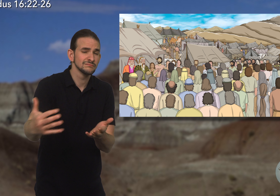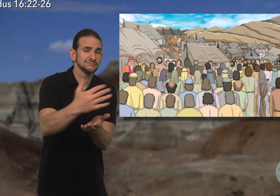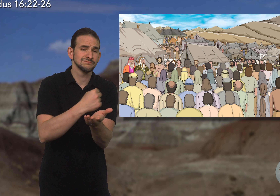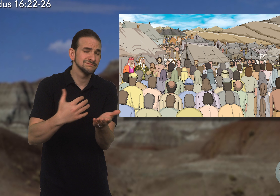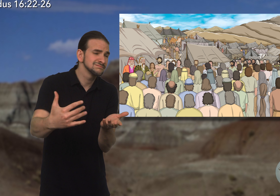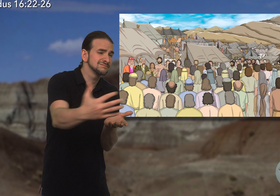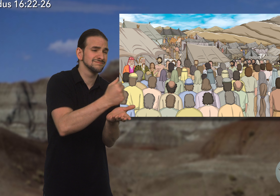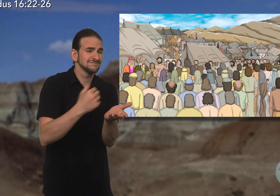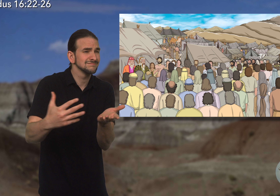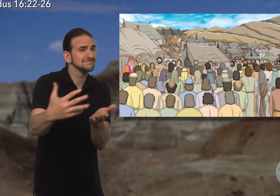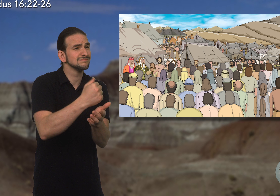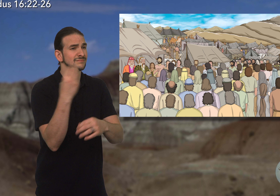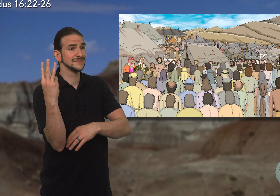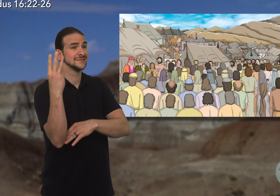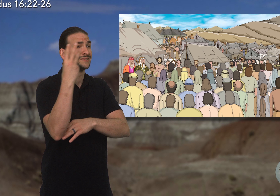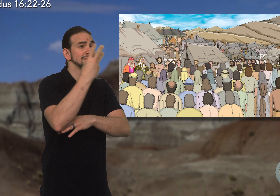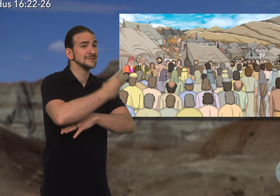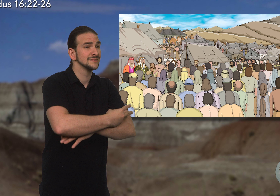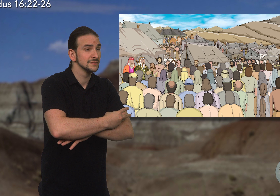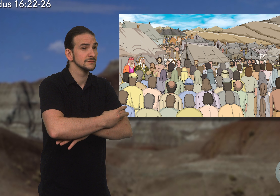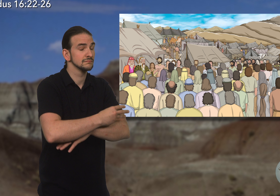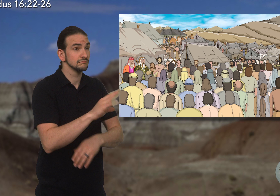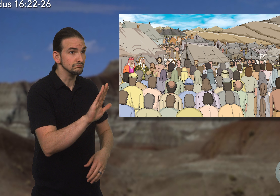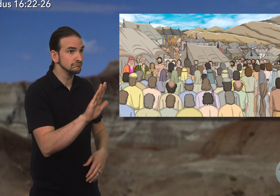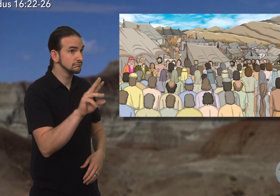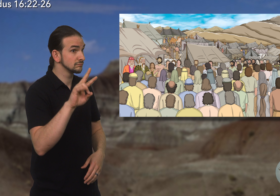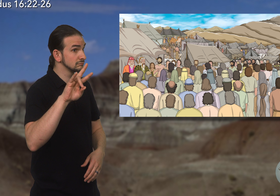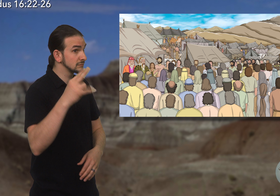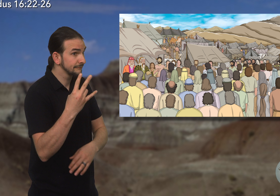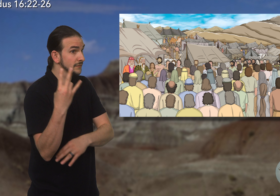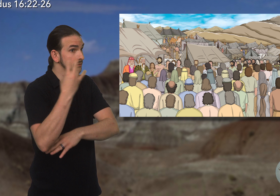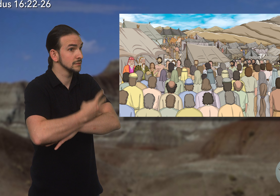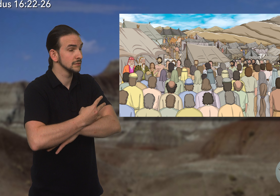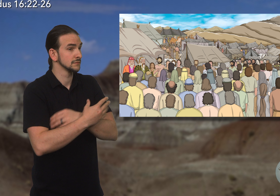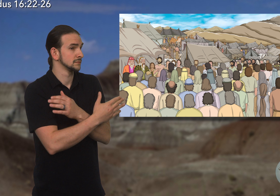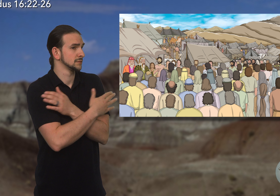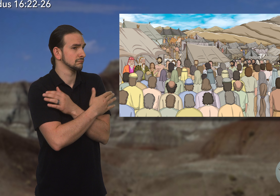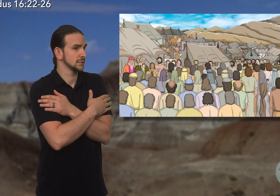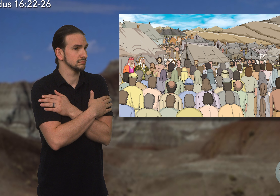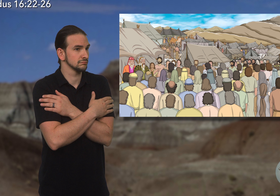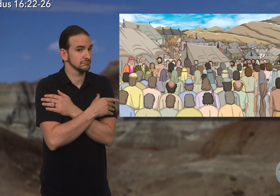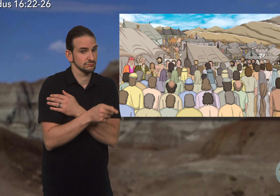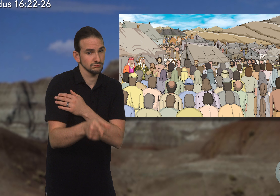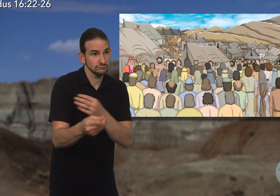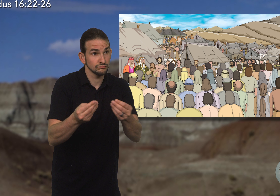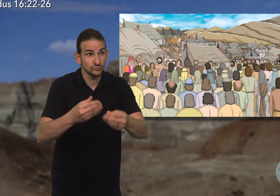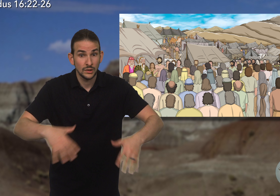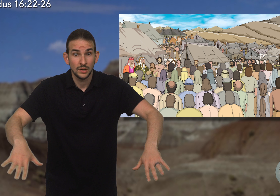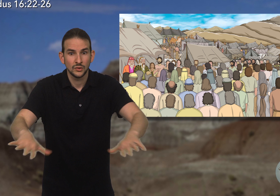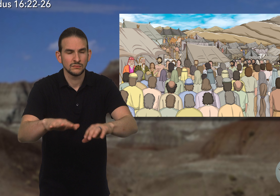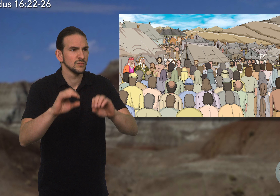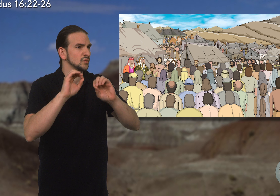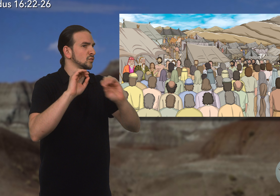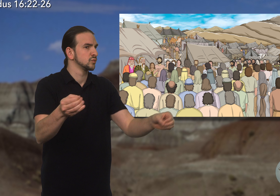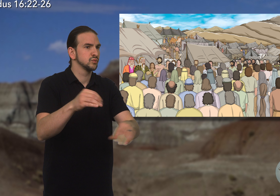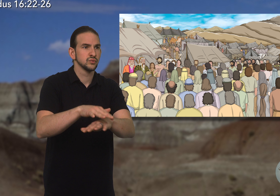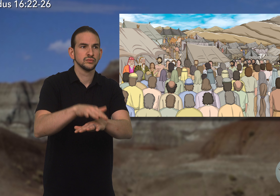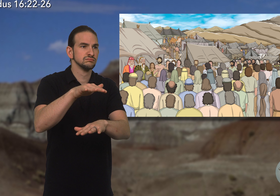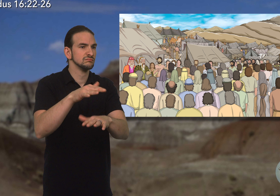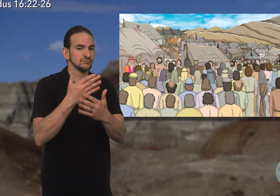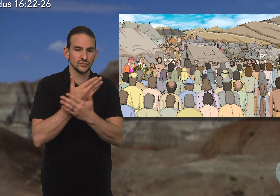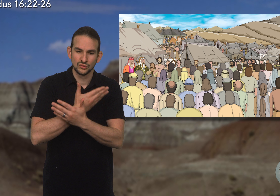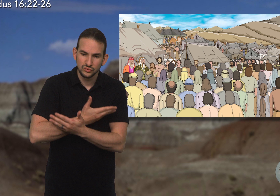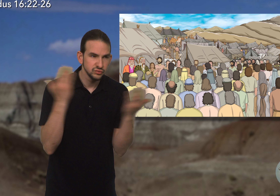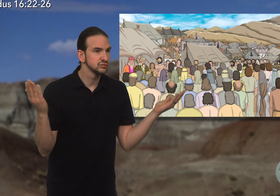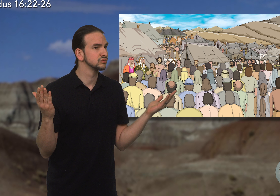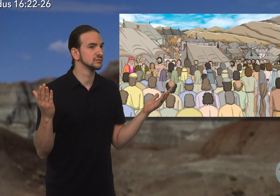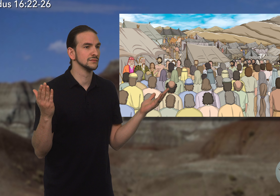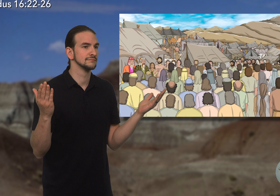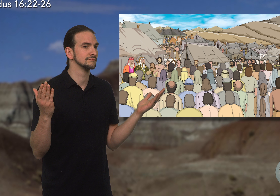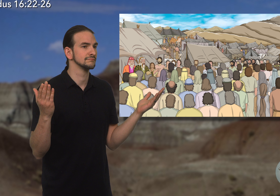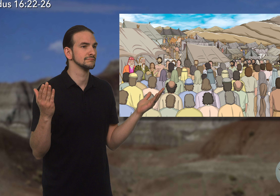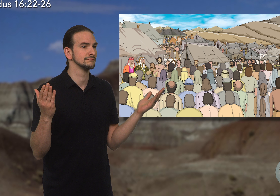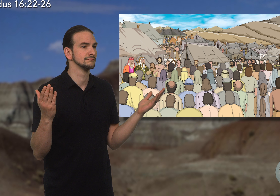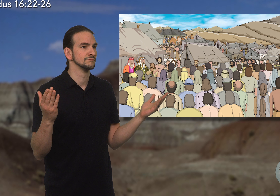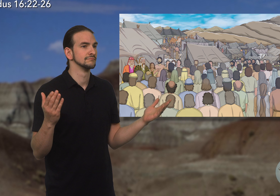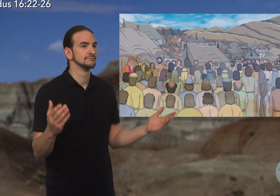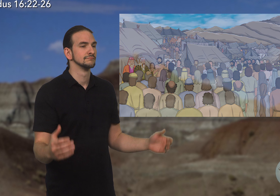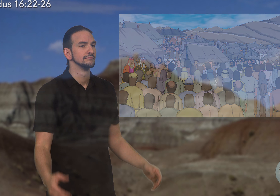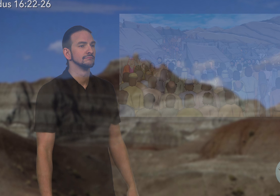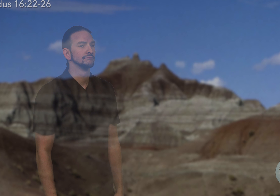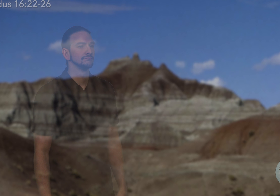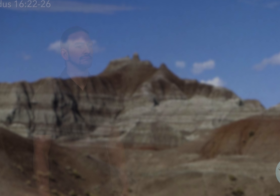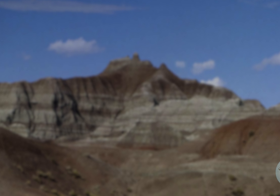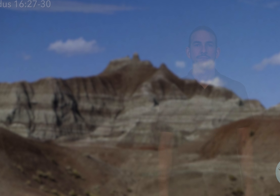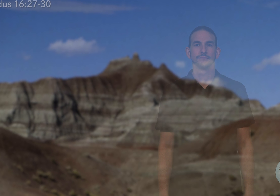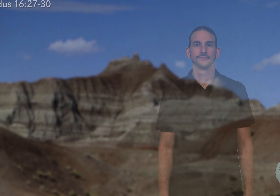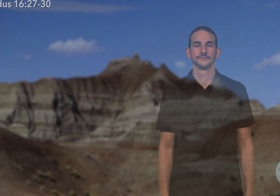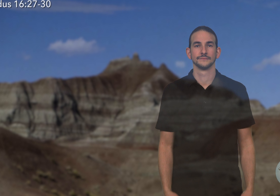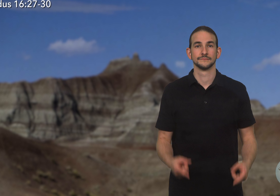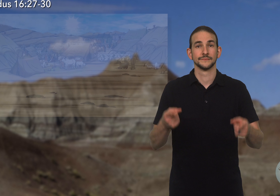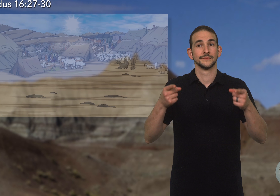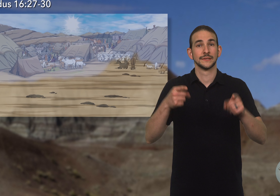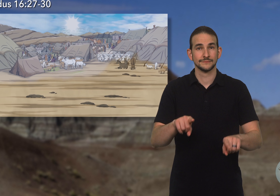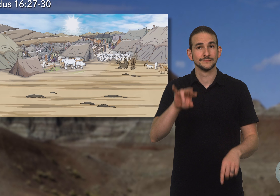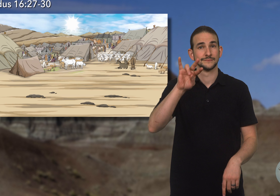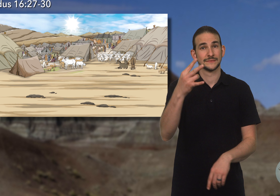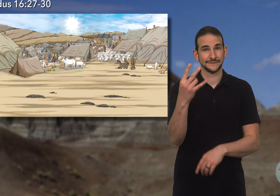For six days you may gather, but on the seventh day, the Sabbath, it will not be there.”